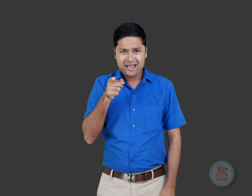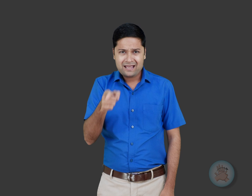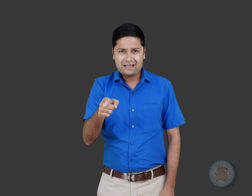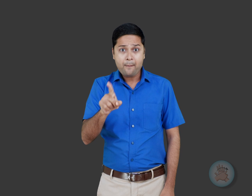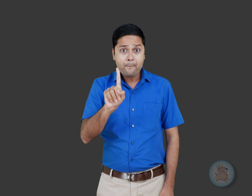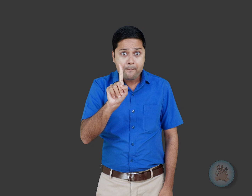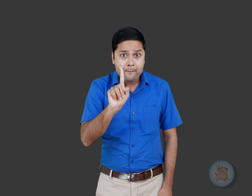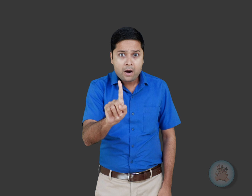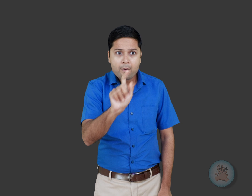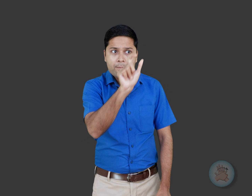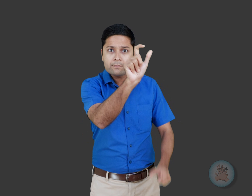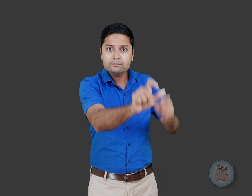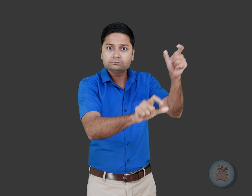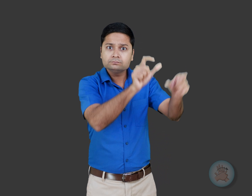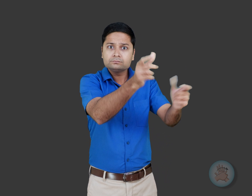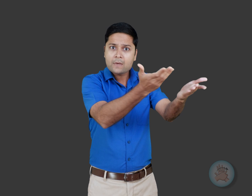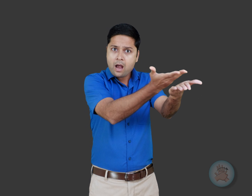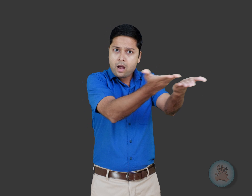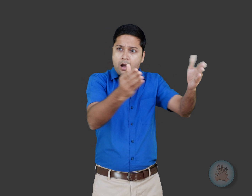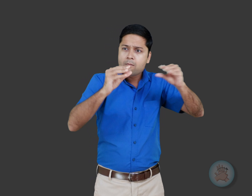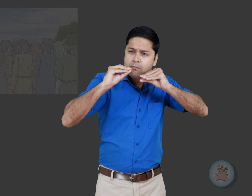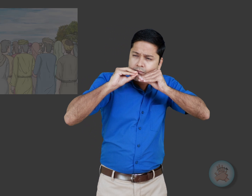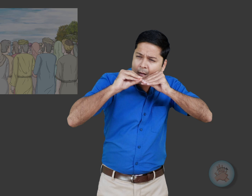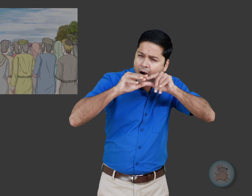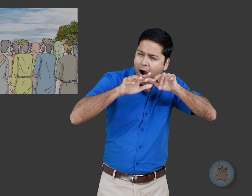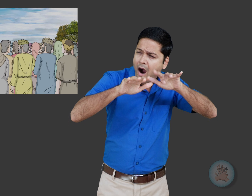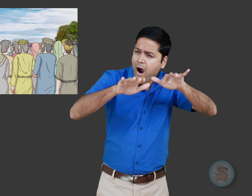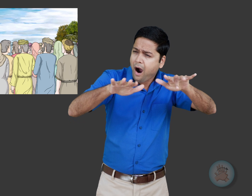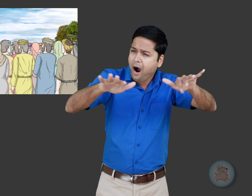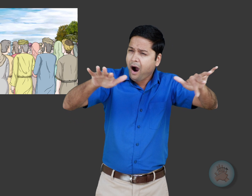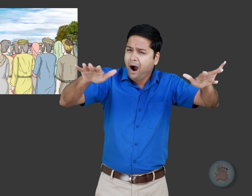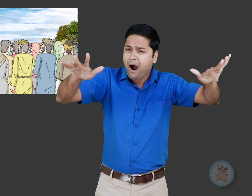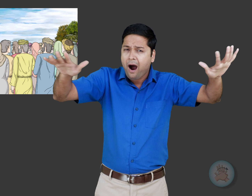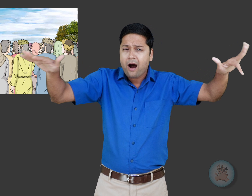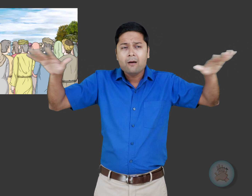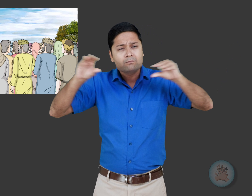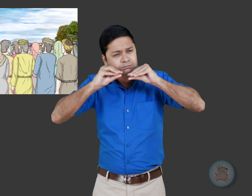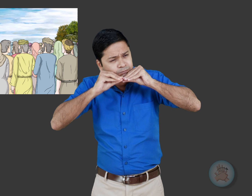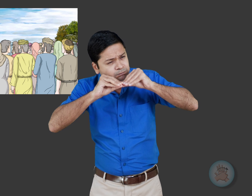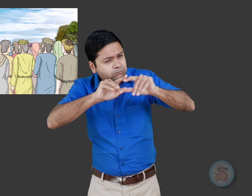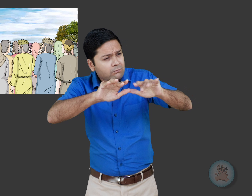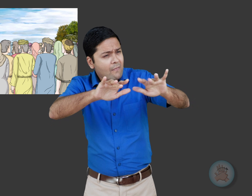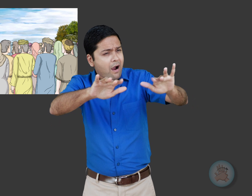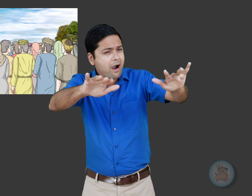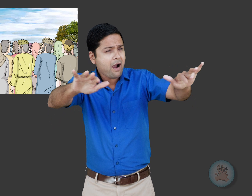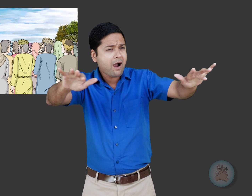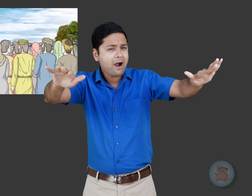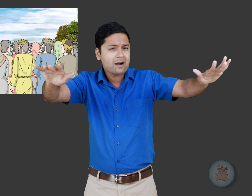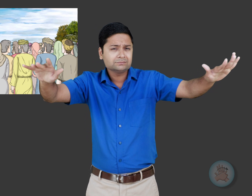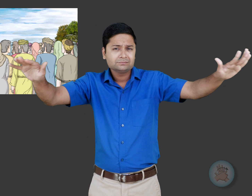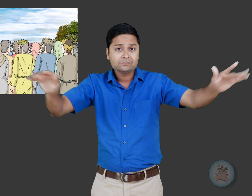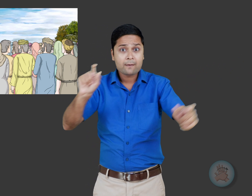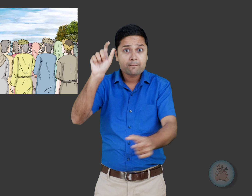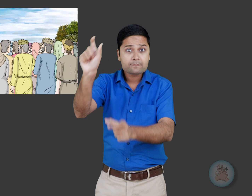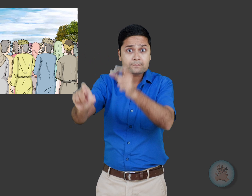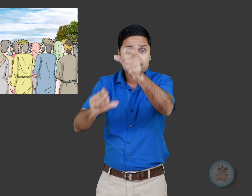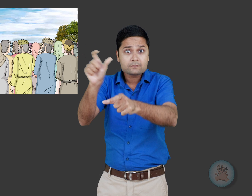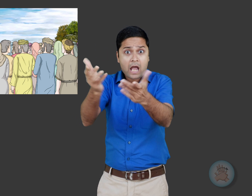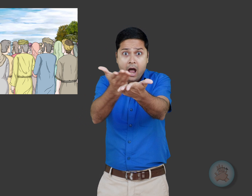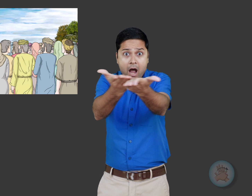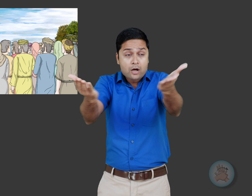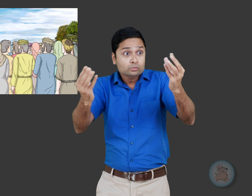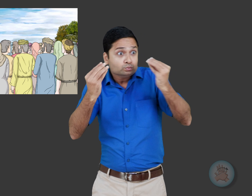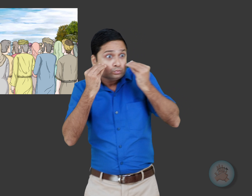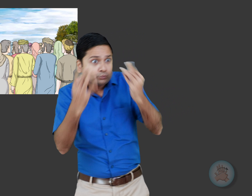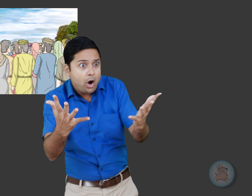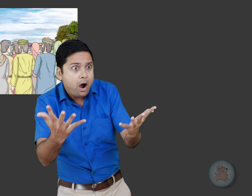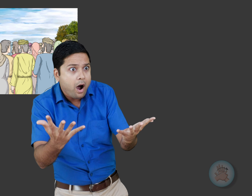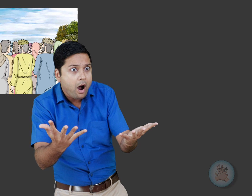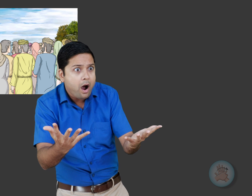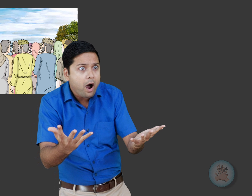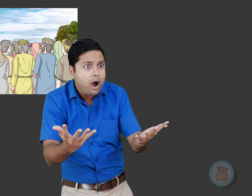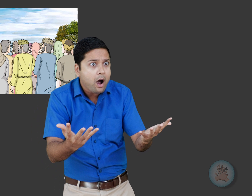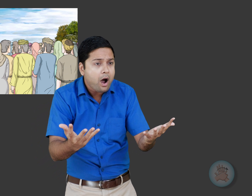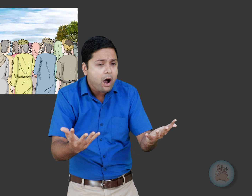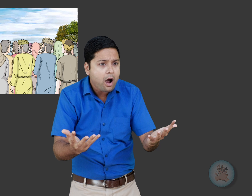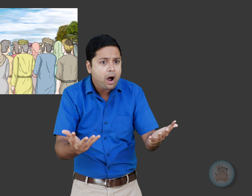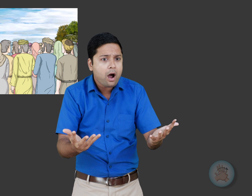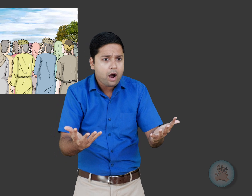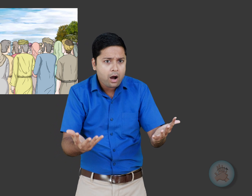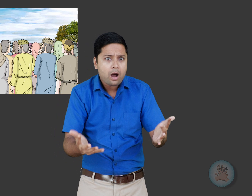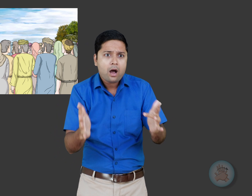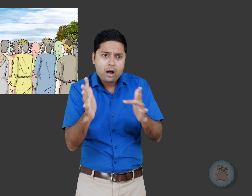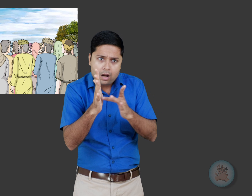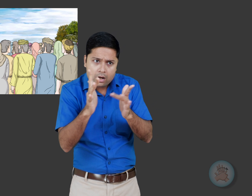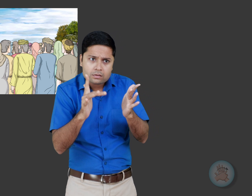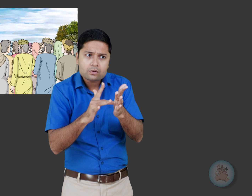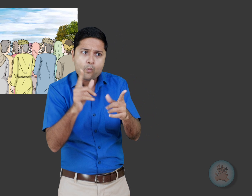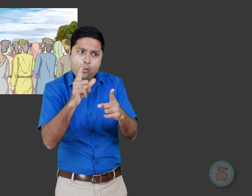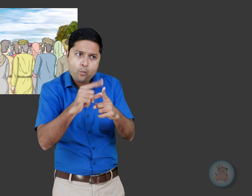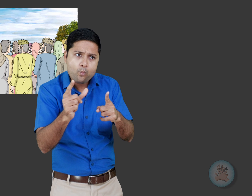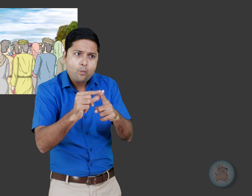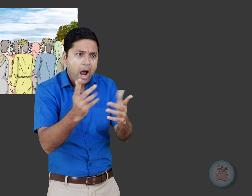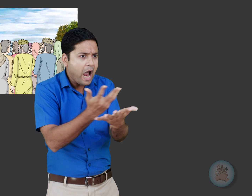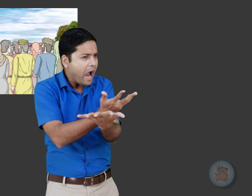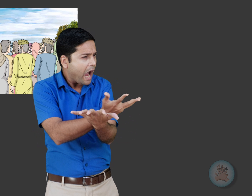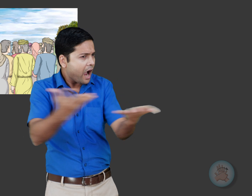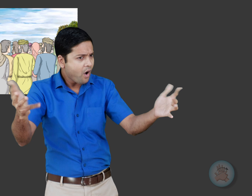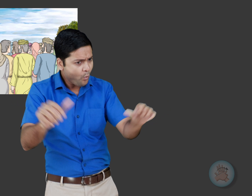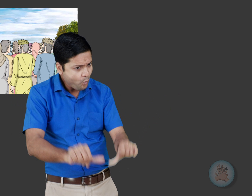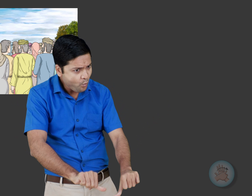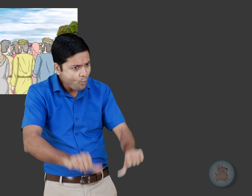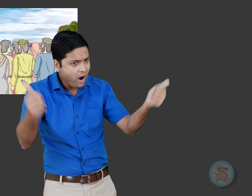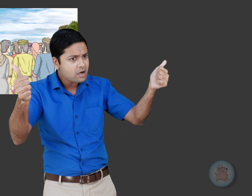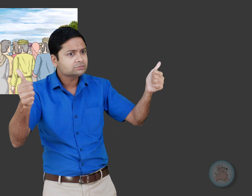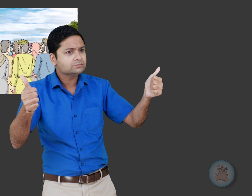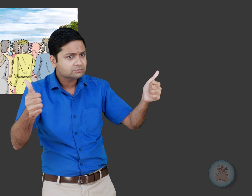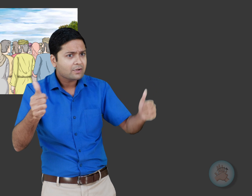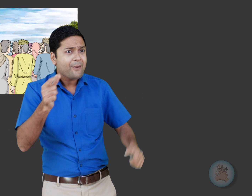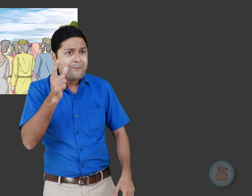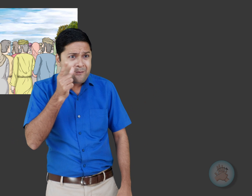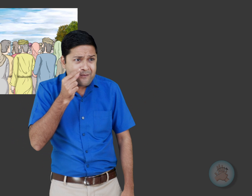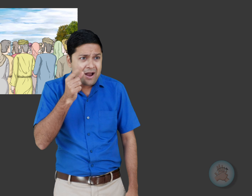But the more He ordered them, the more widely they proclaimed it.